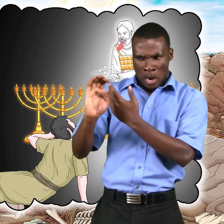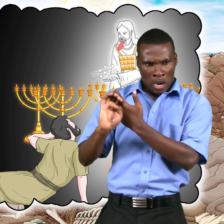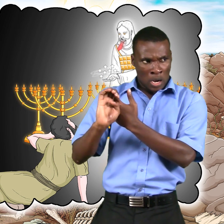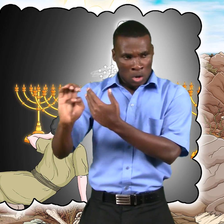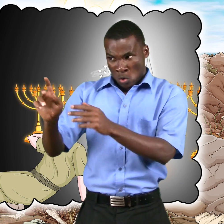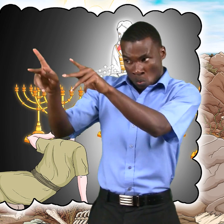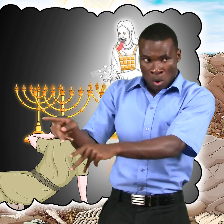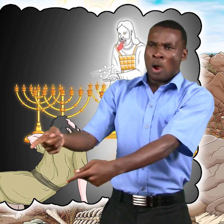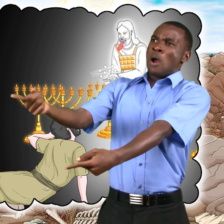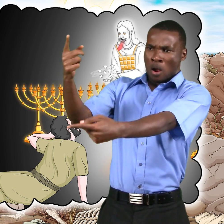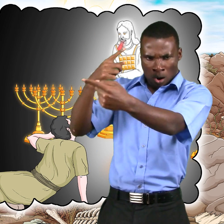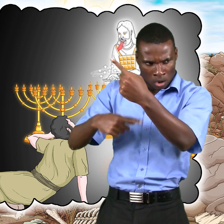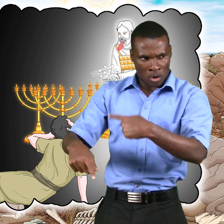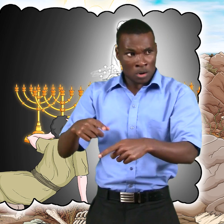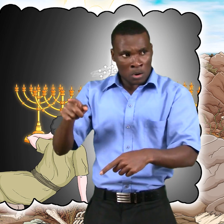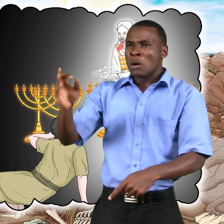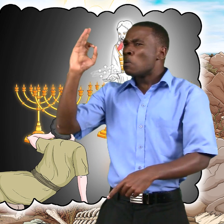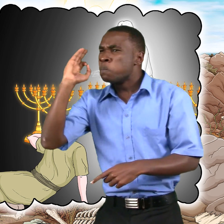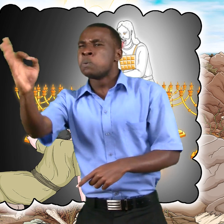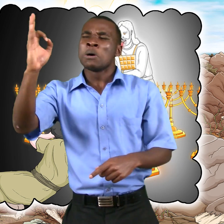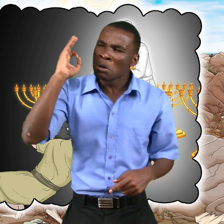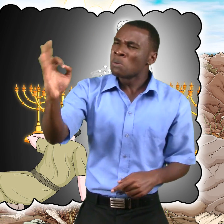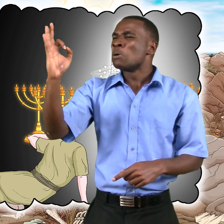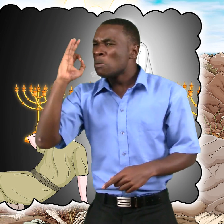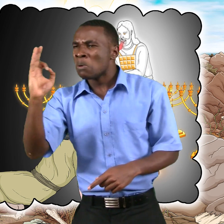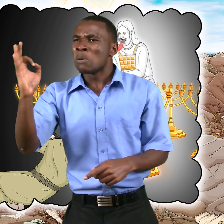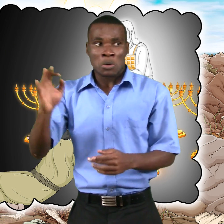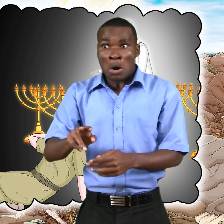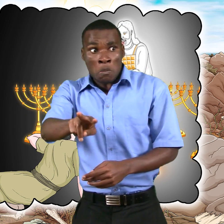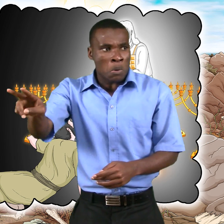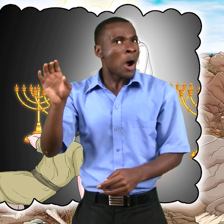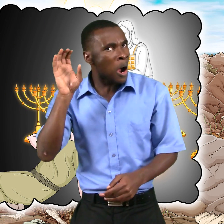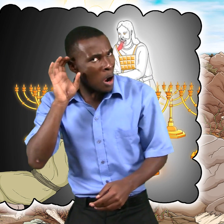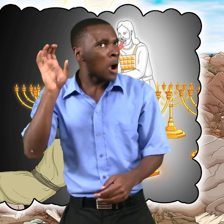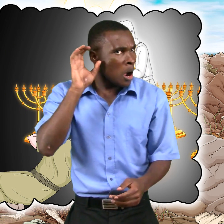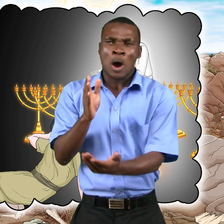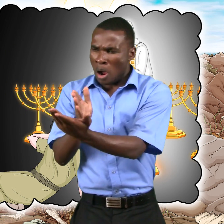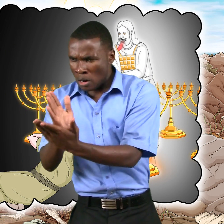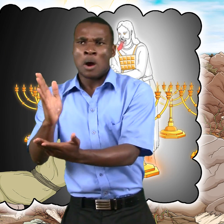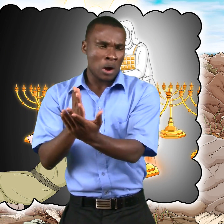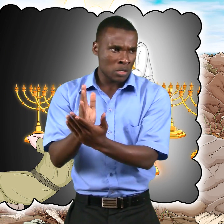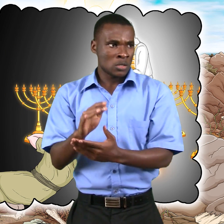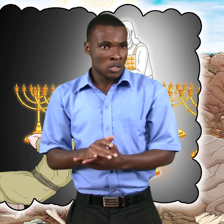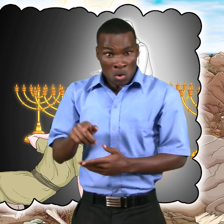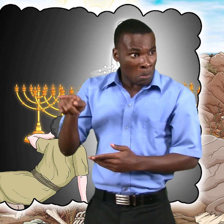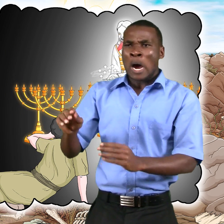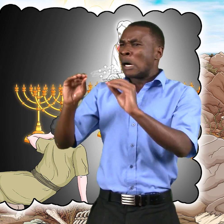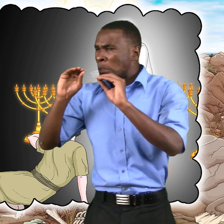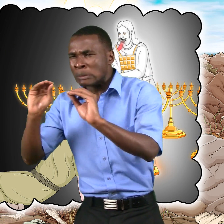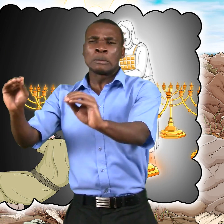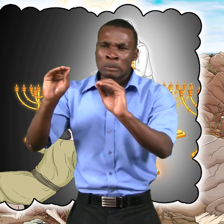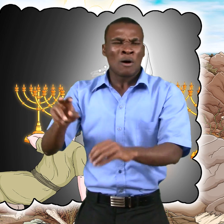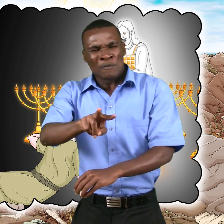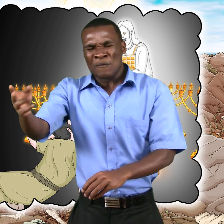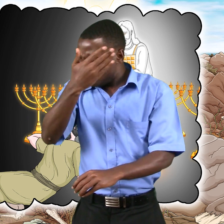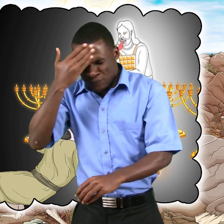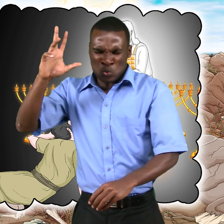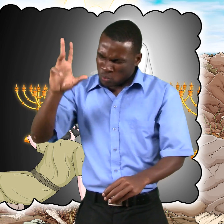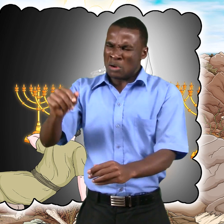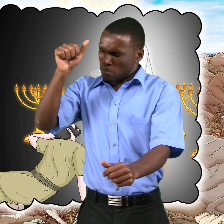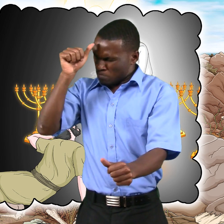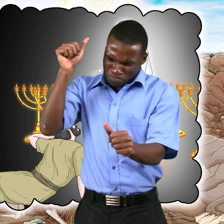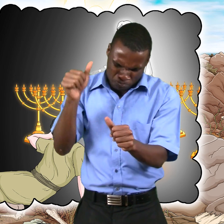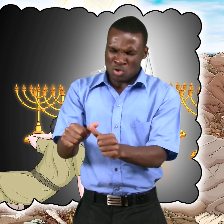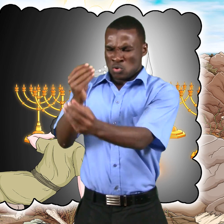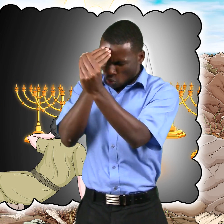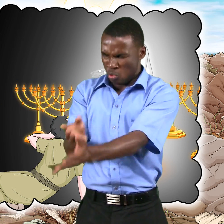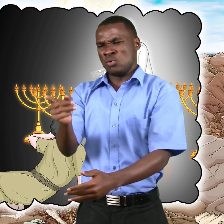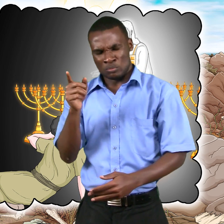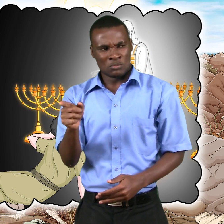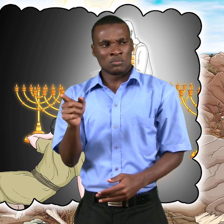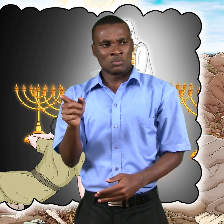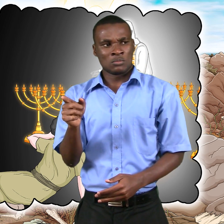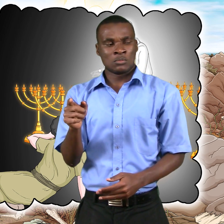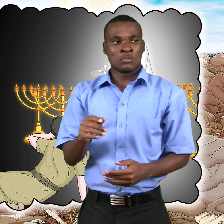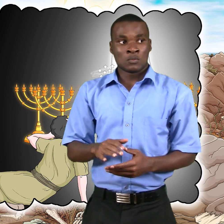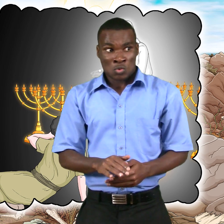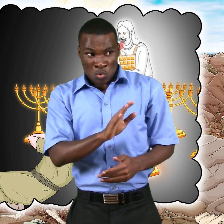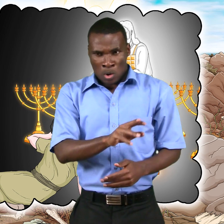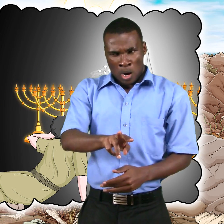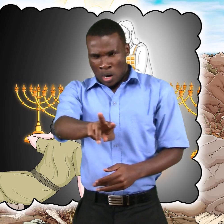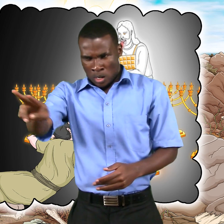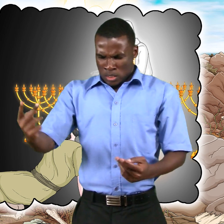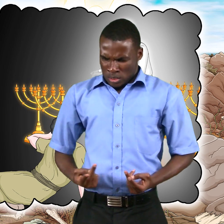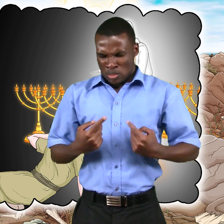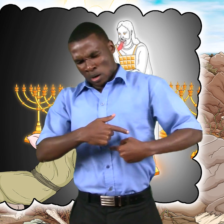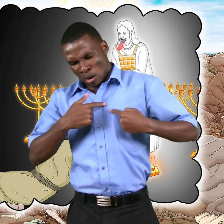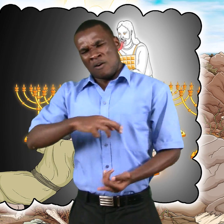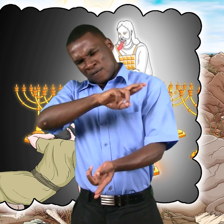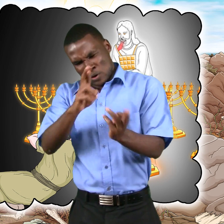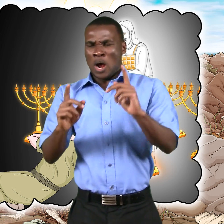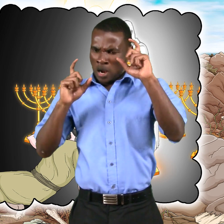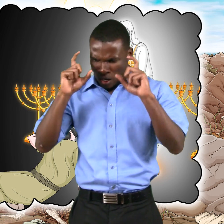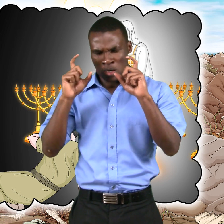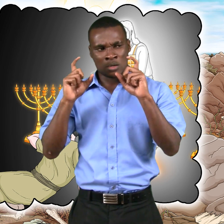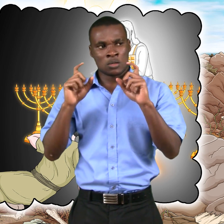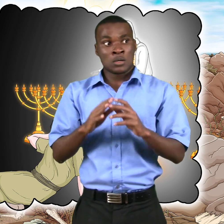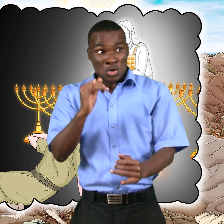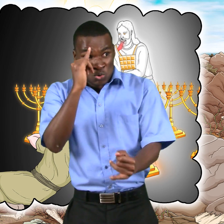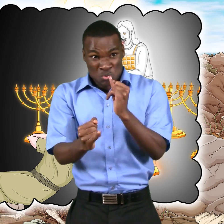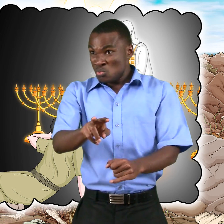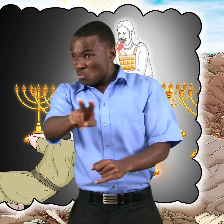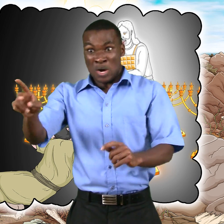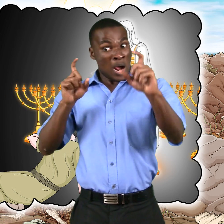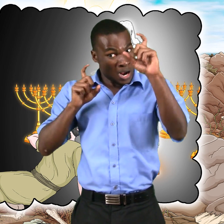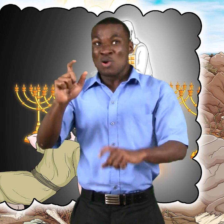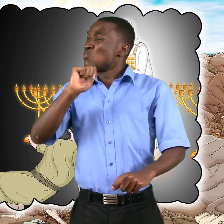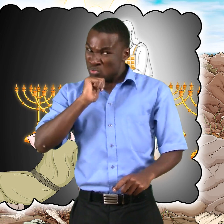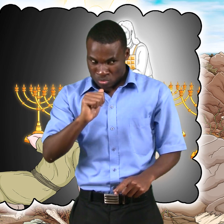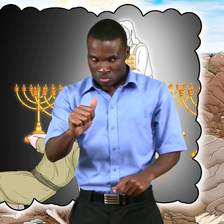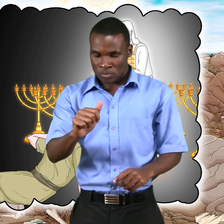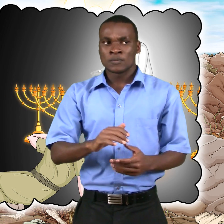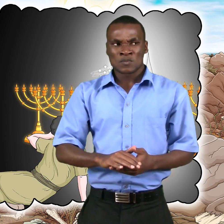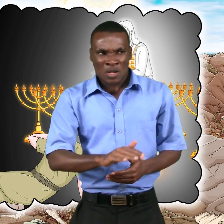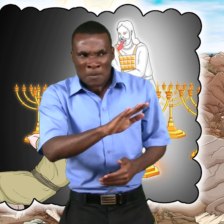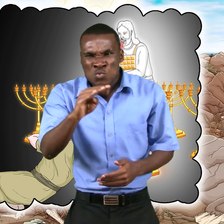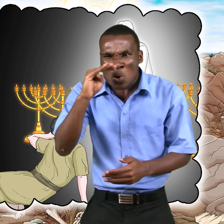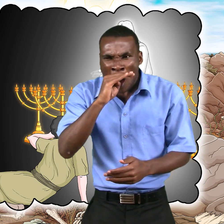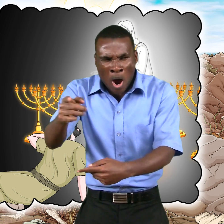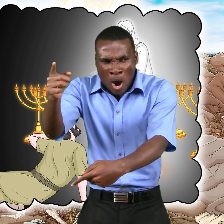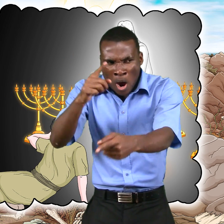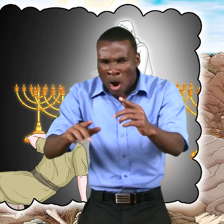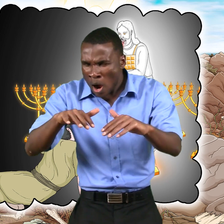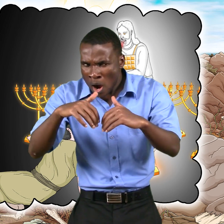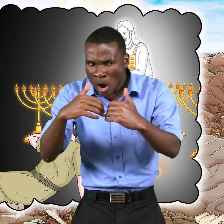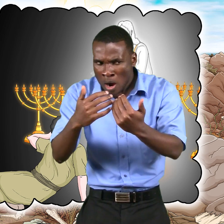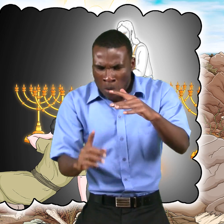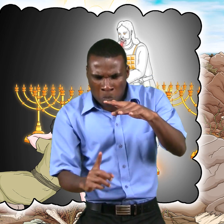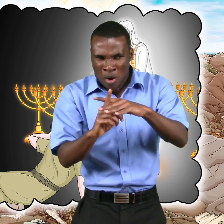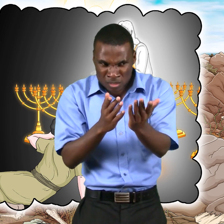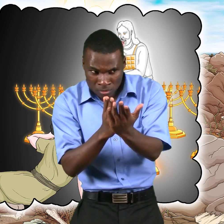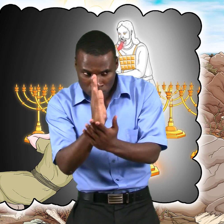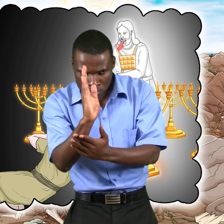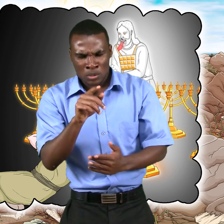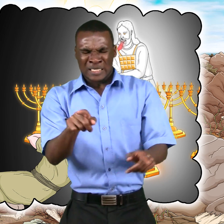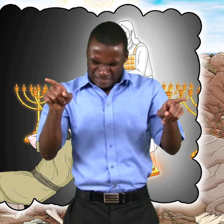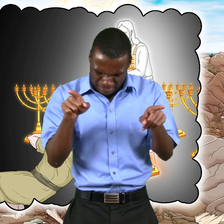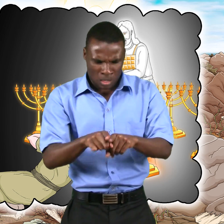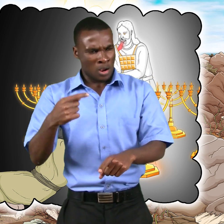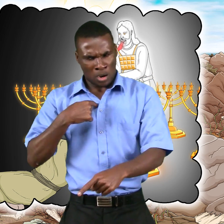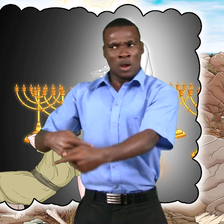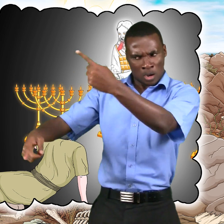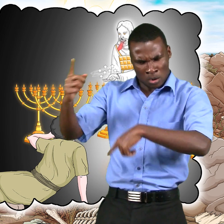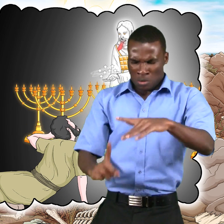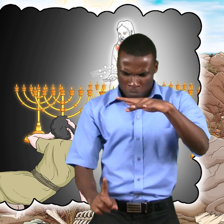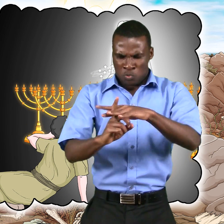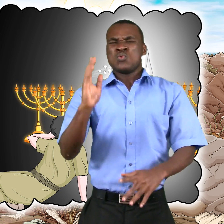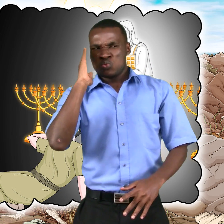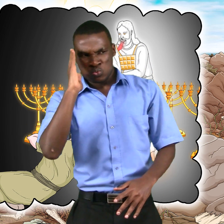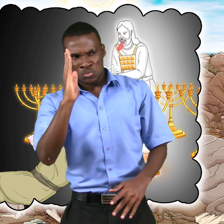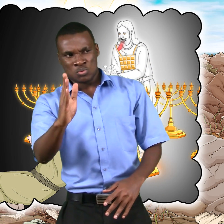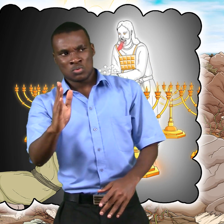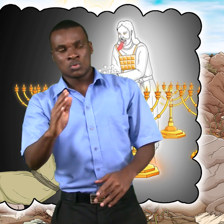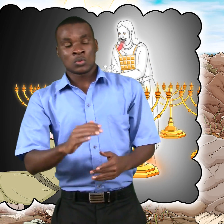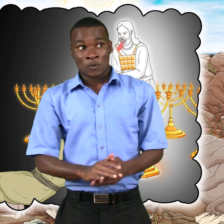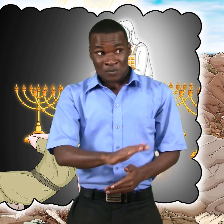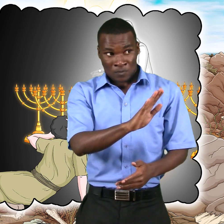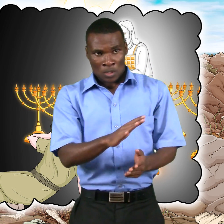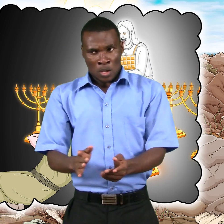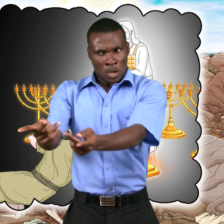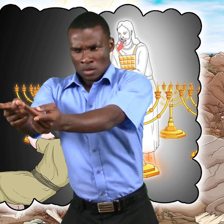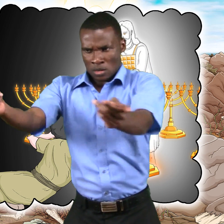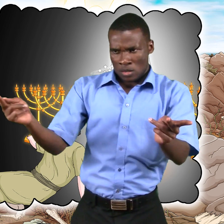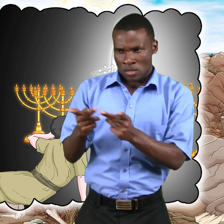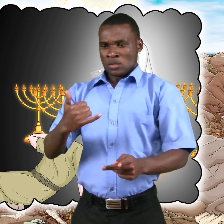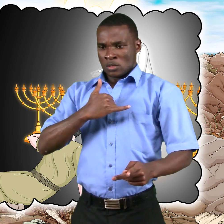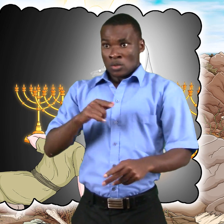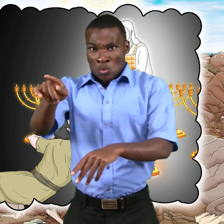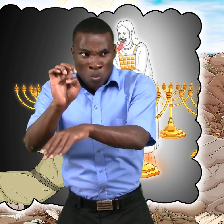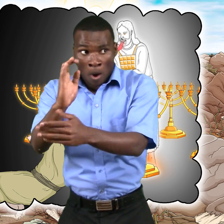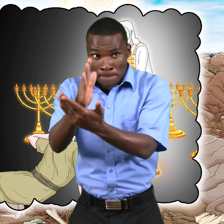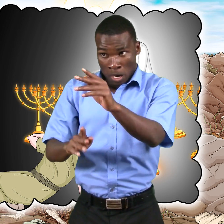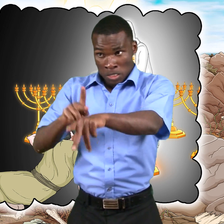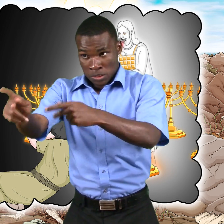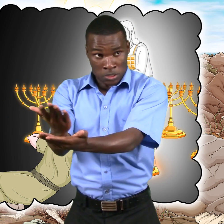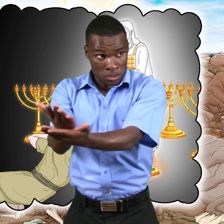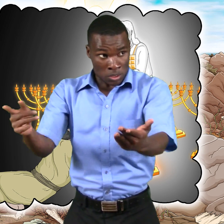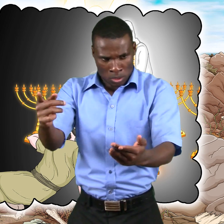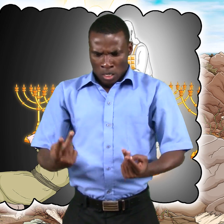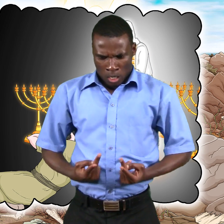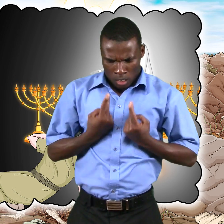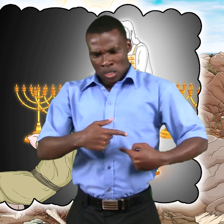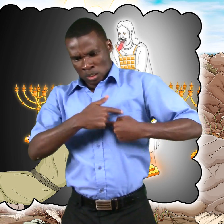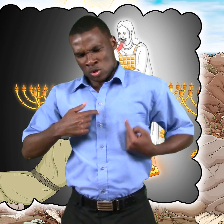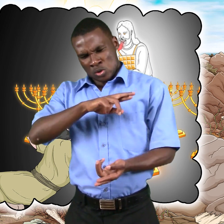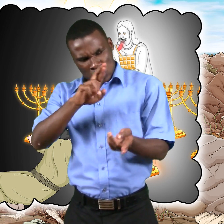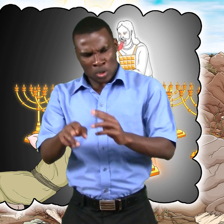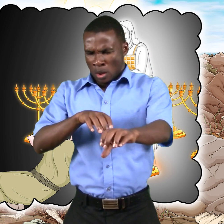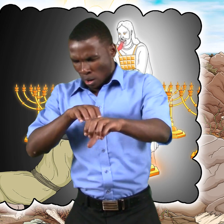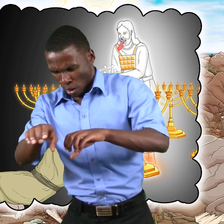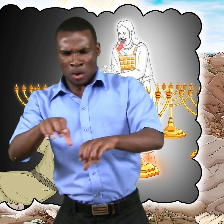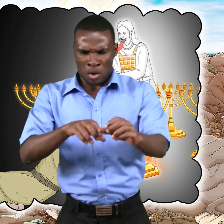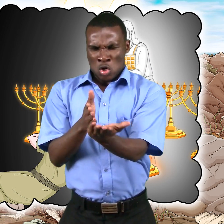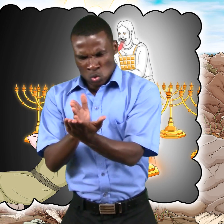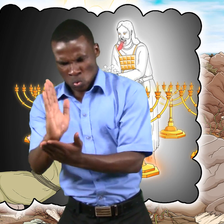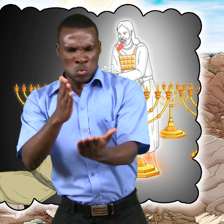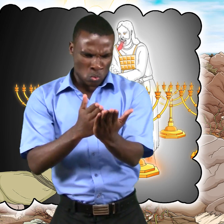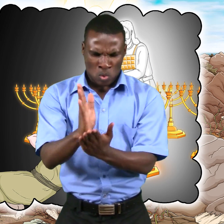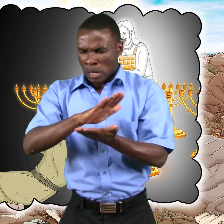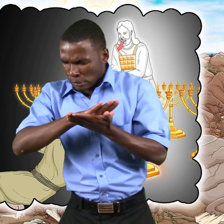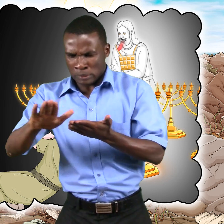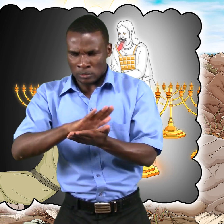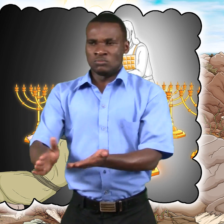If you do not wake up, I will come like a thief, and you will not know the hour when I will come upon you.